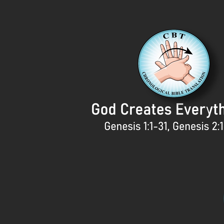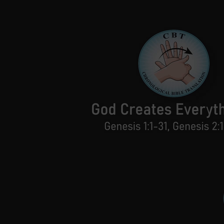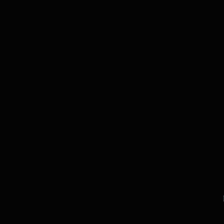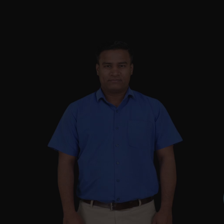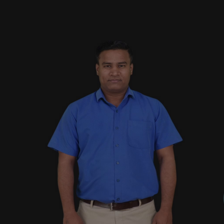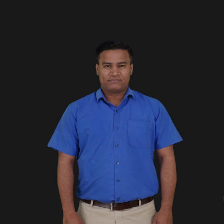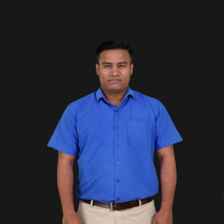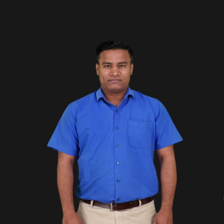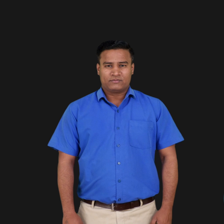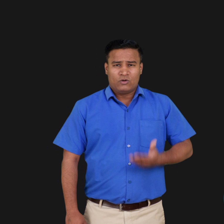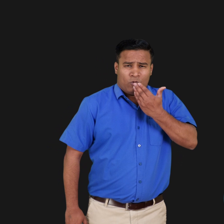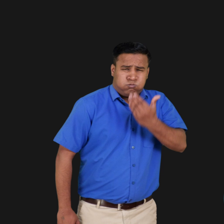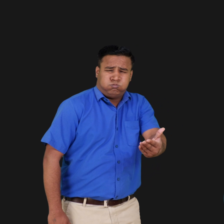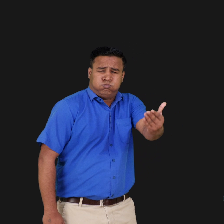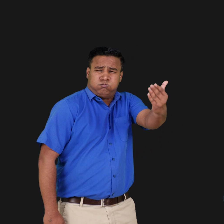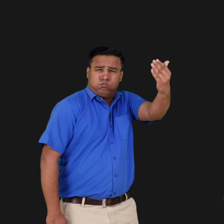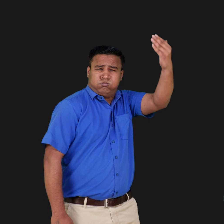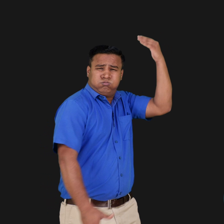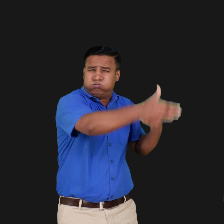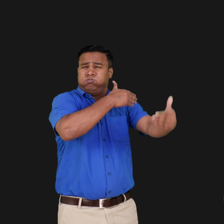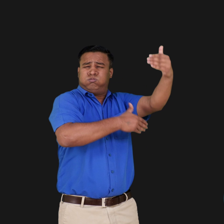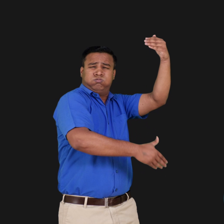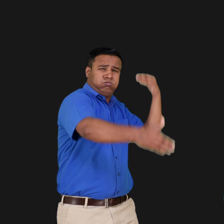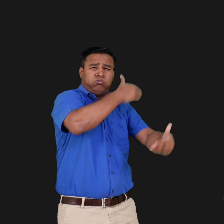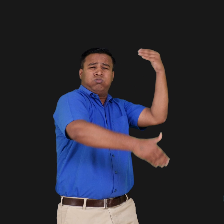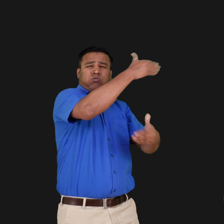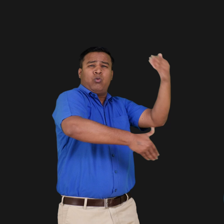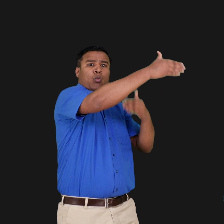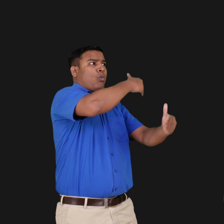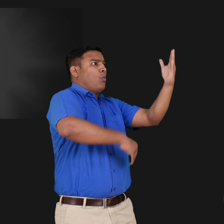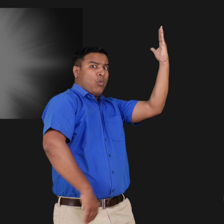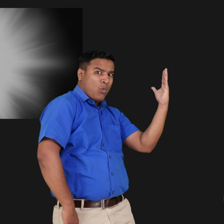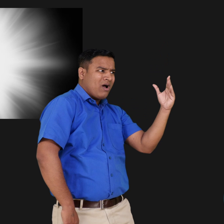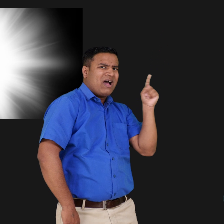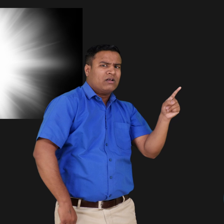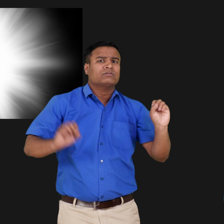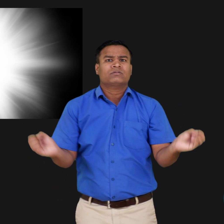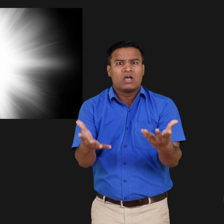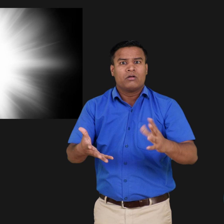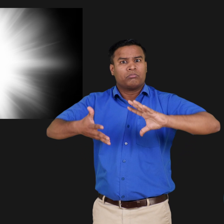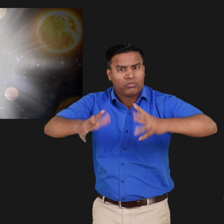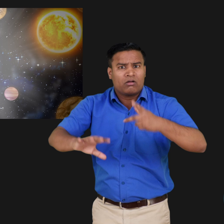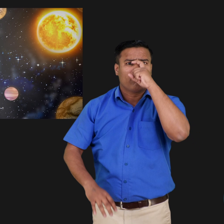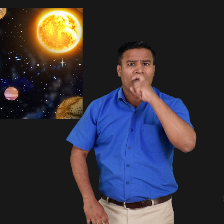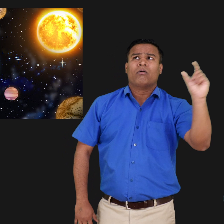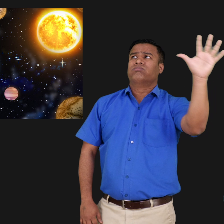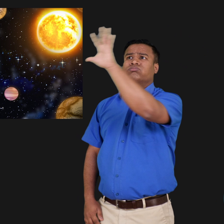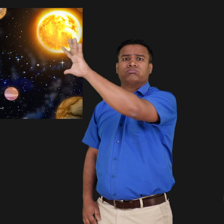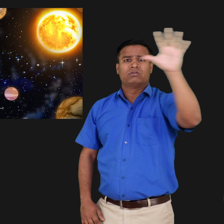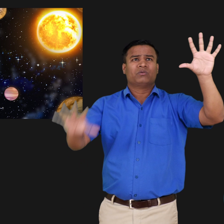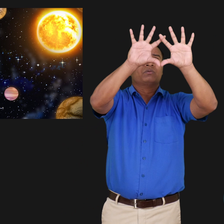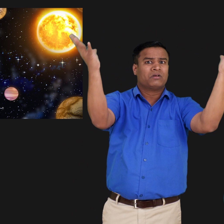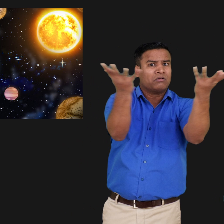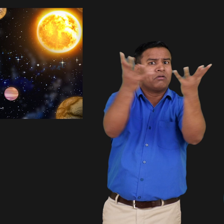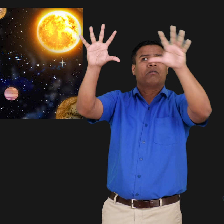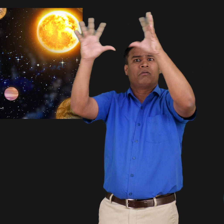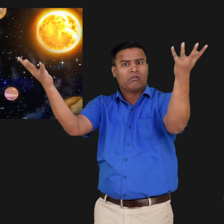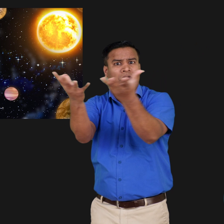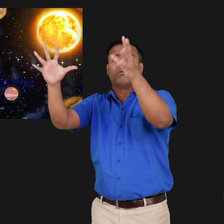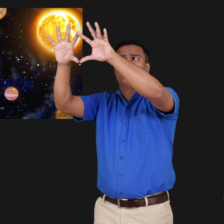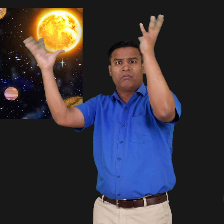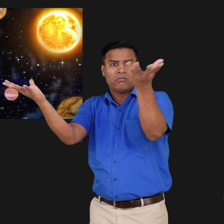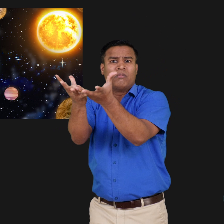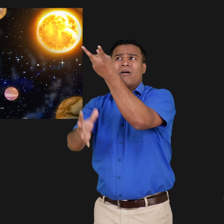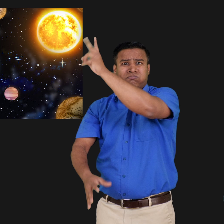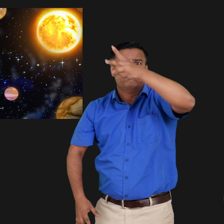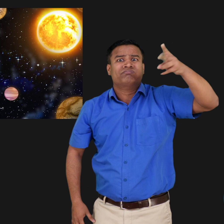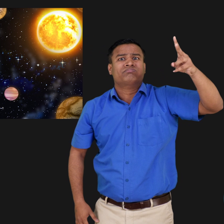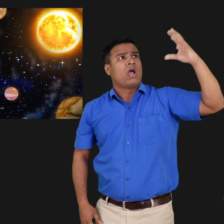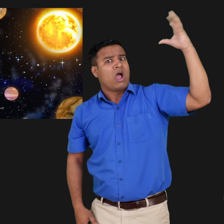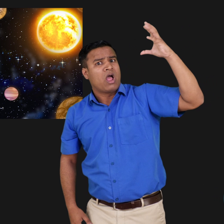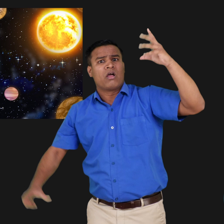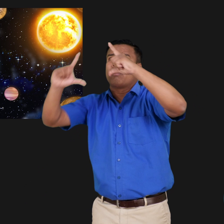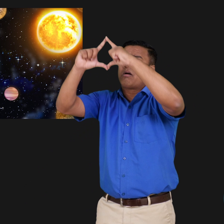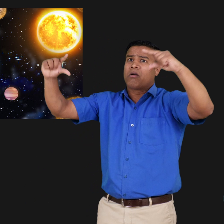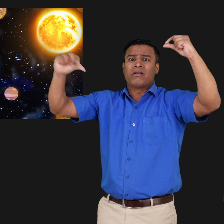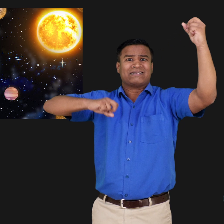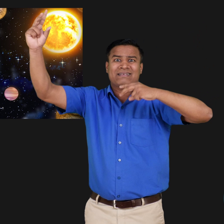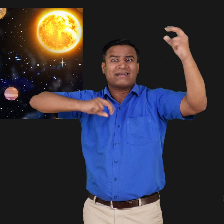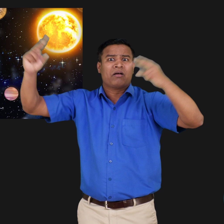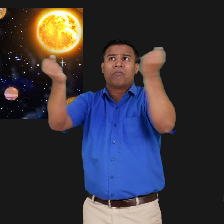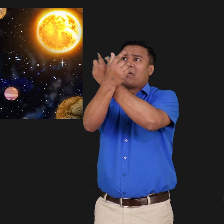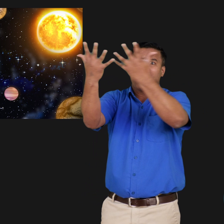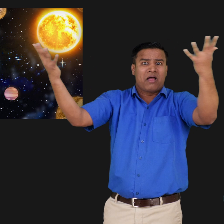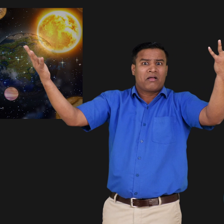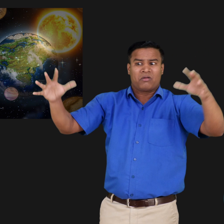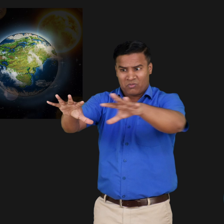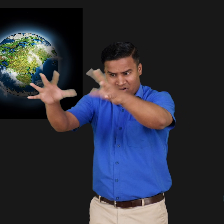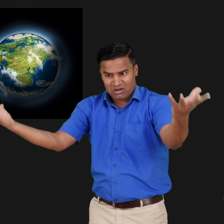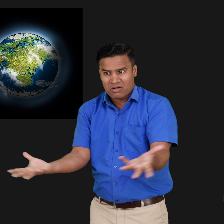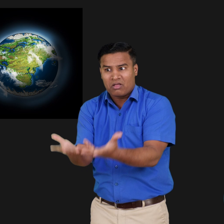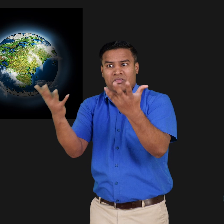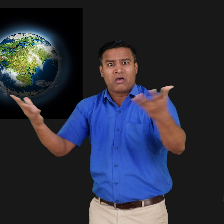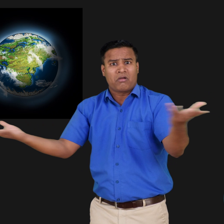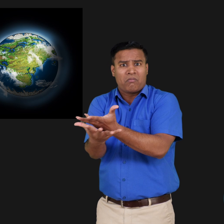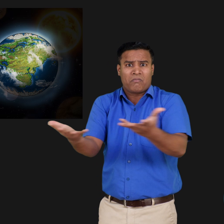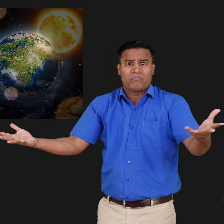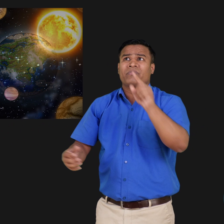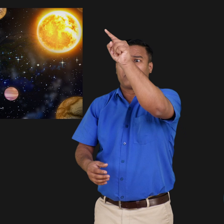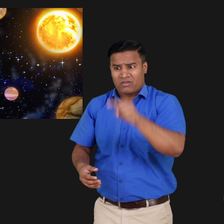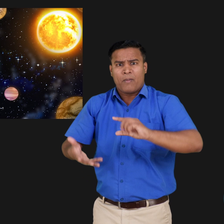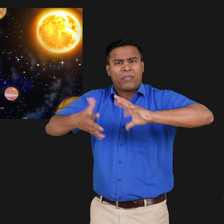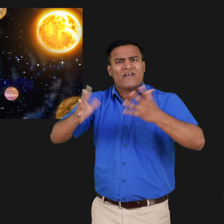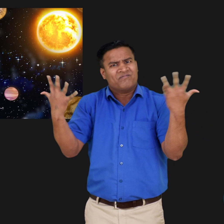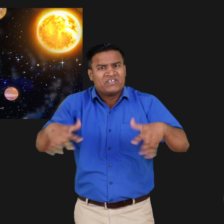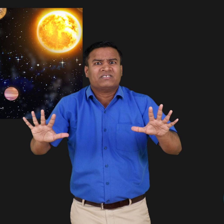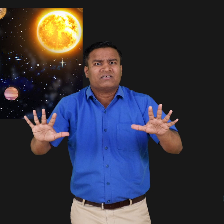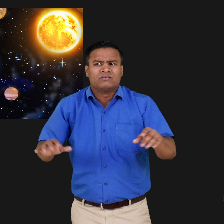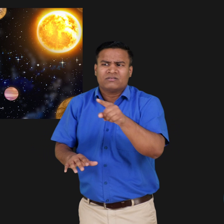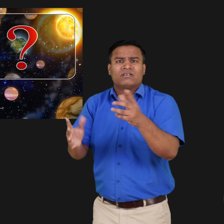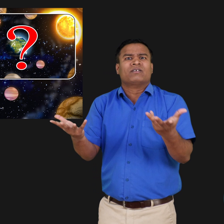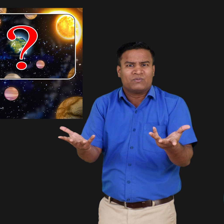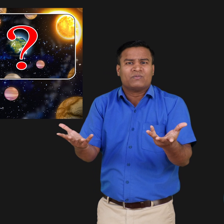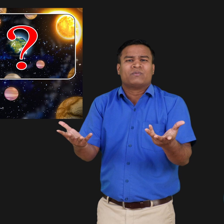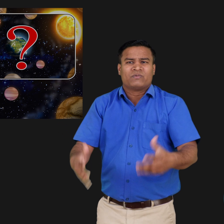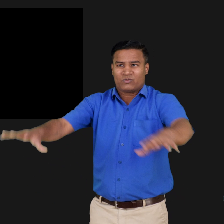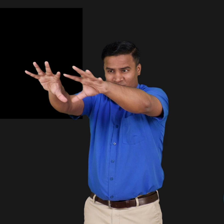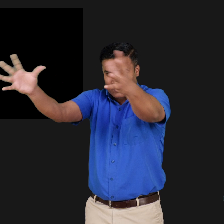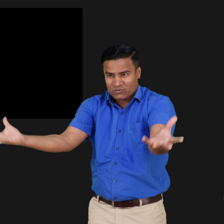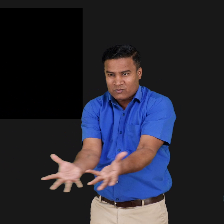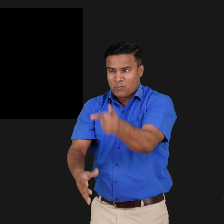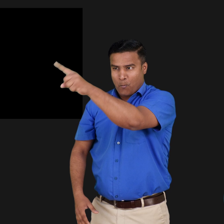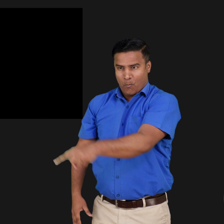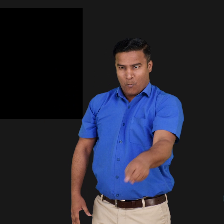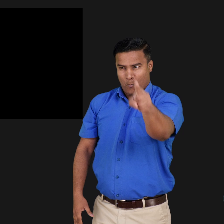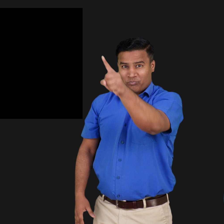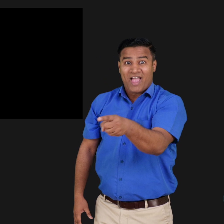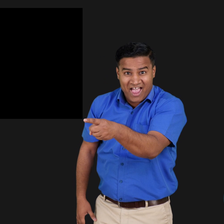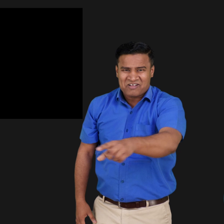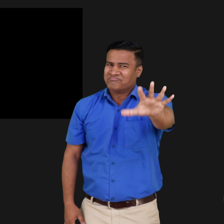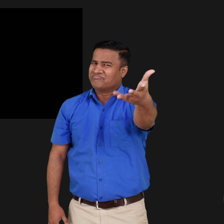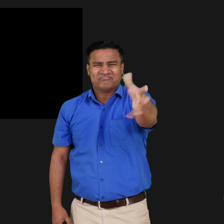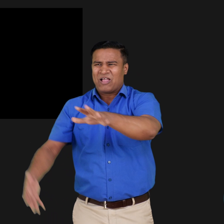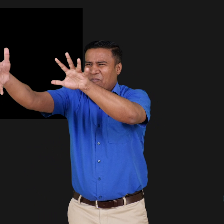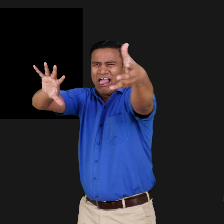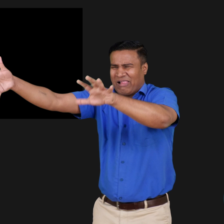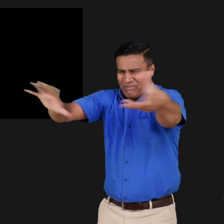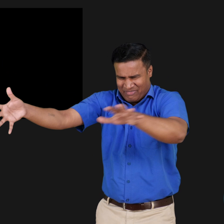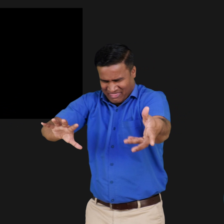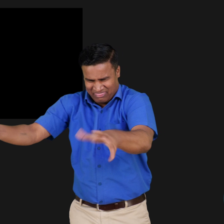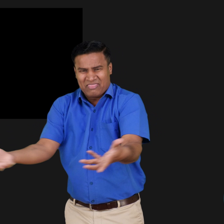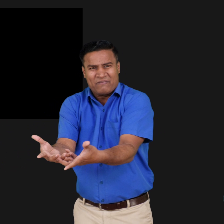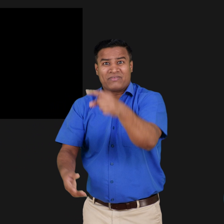In the beginning God created the heavens and the earth.